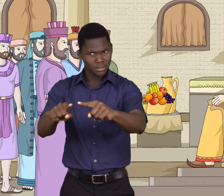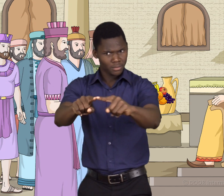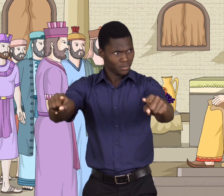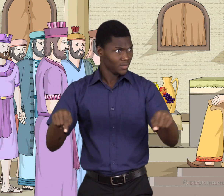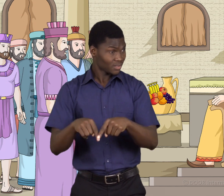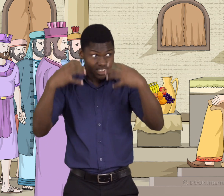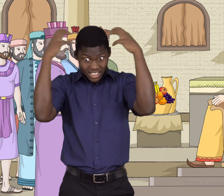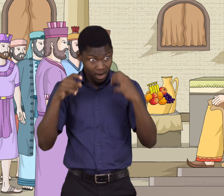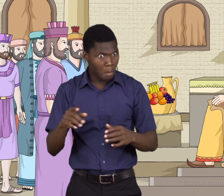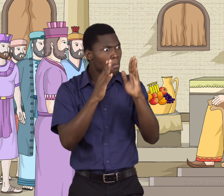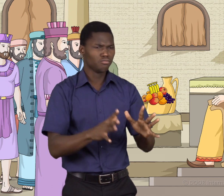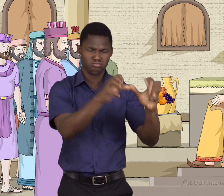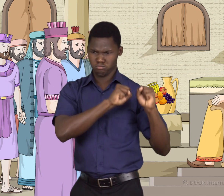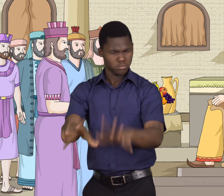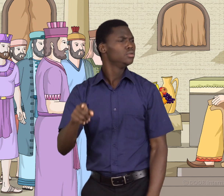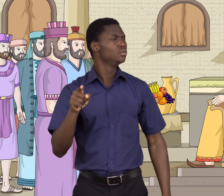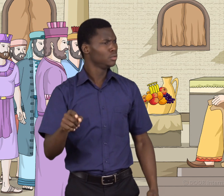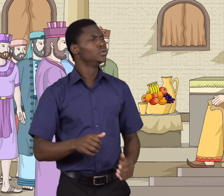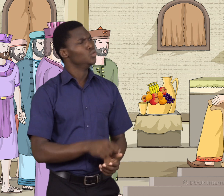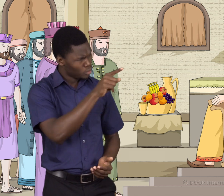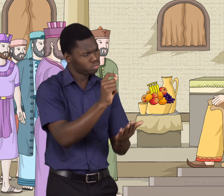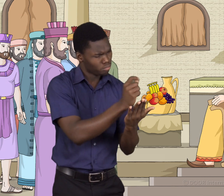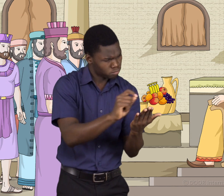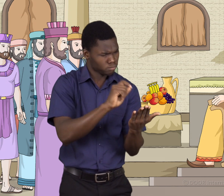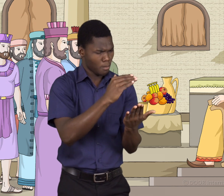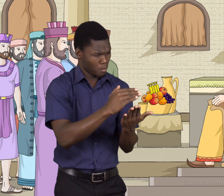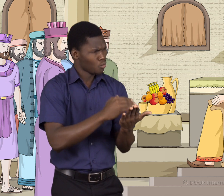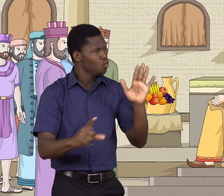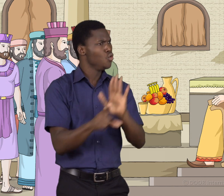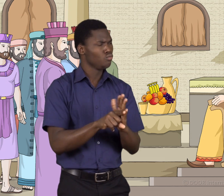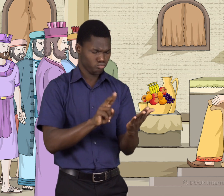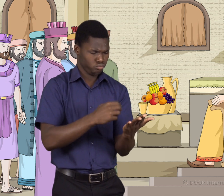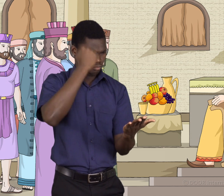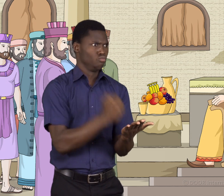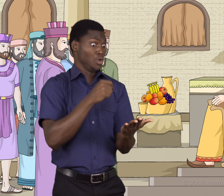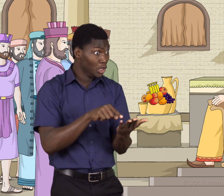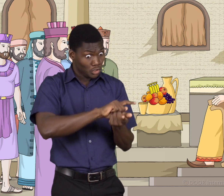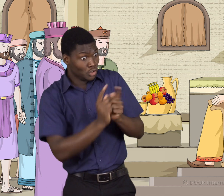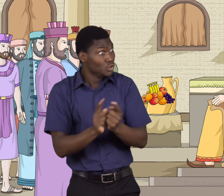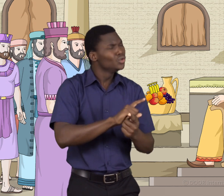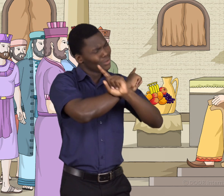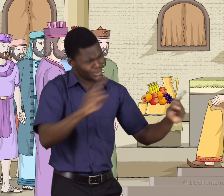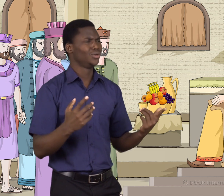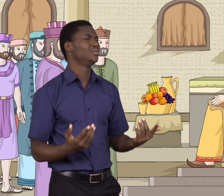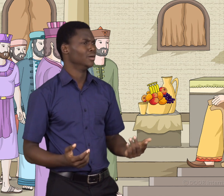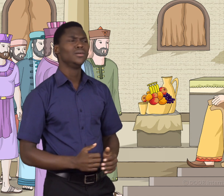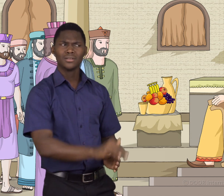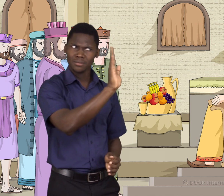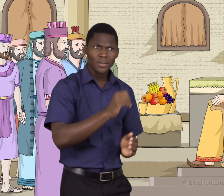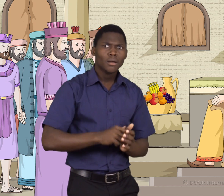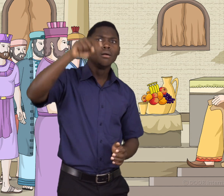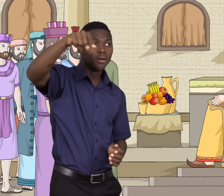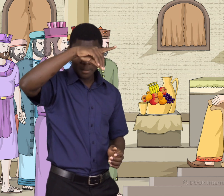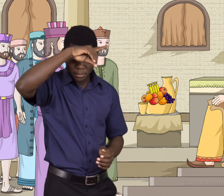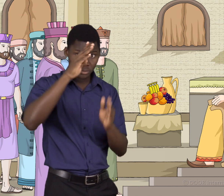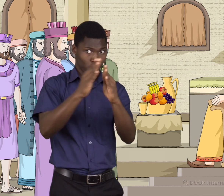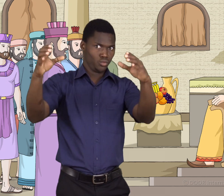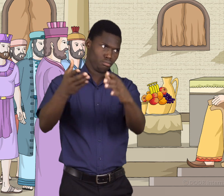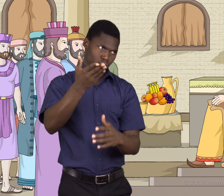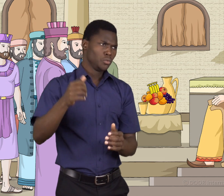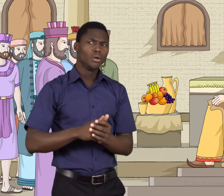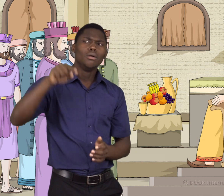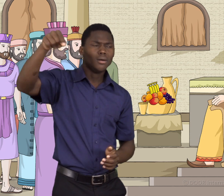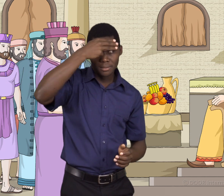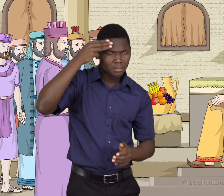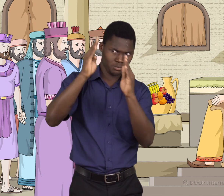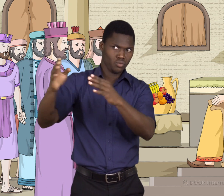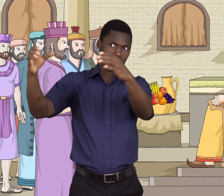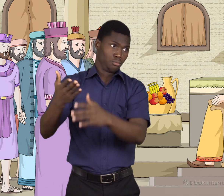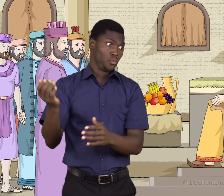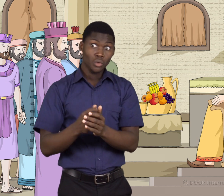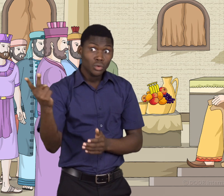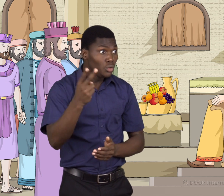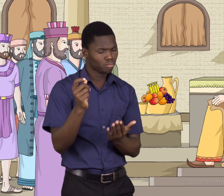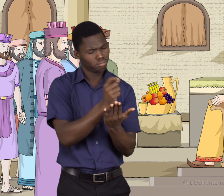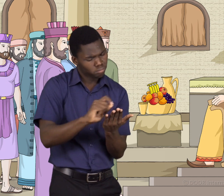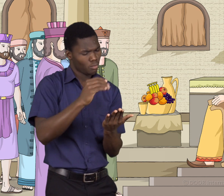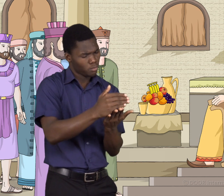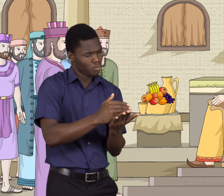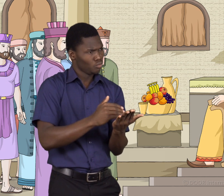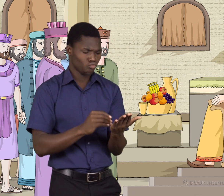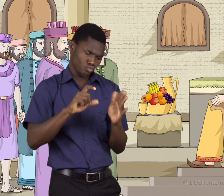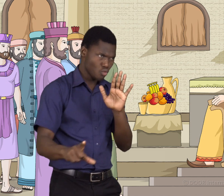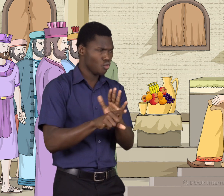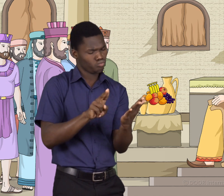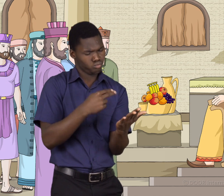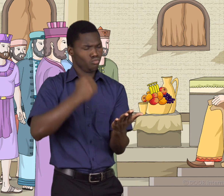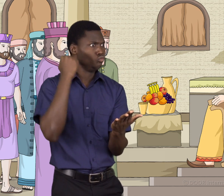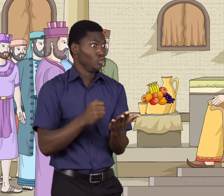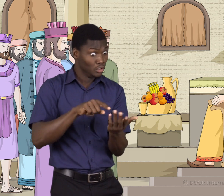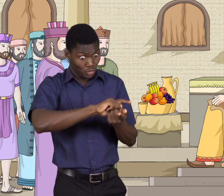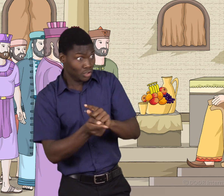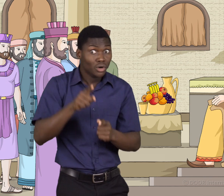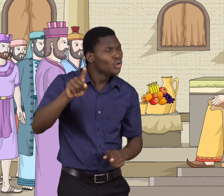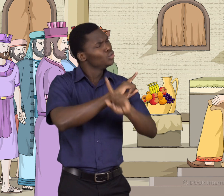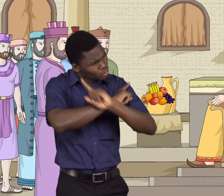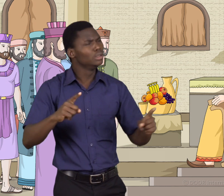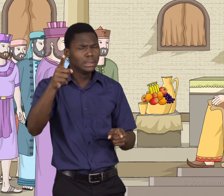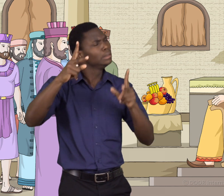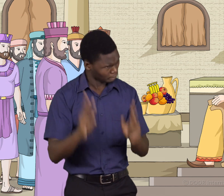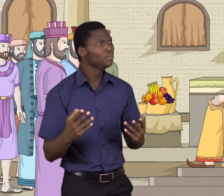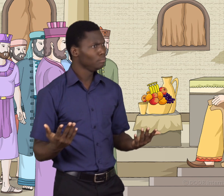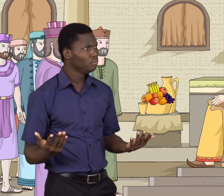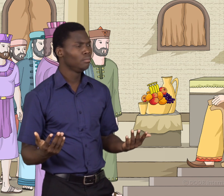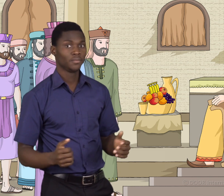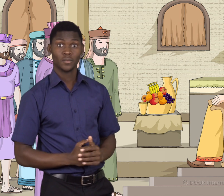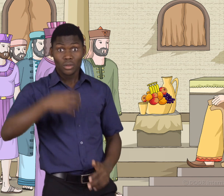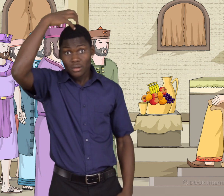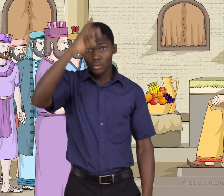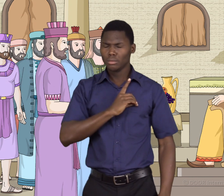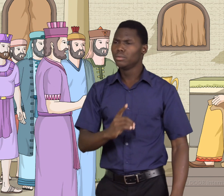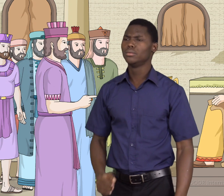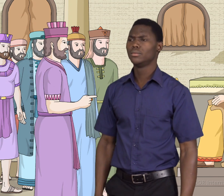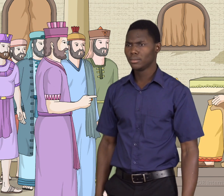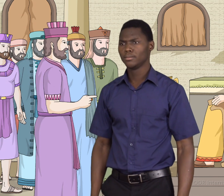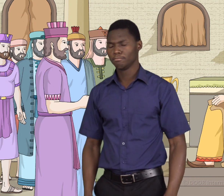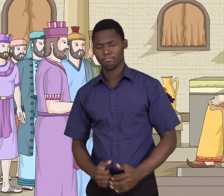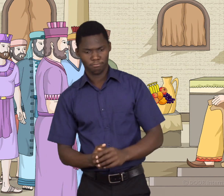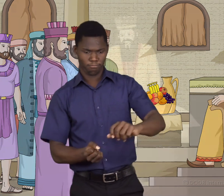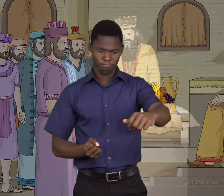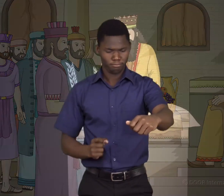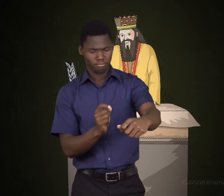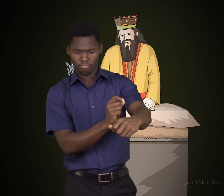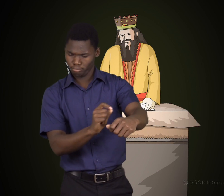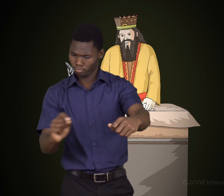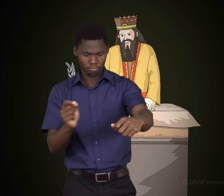Therefore, O king, establish the decree and sign the document so that it cannot be changed—in accordance with the law of the Medes and Persians, which cannot be repealed.”